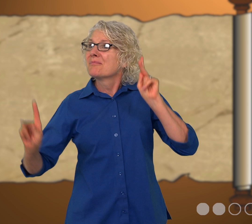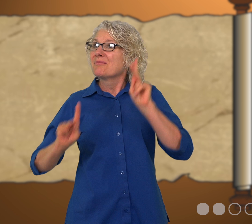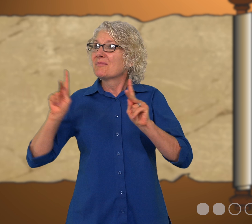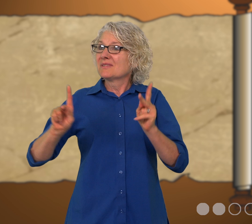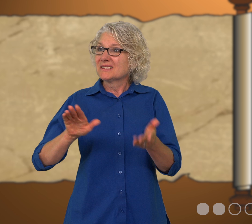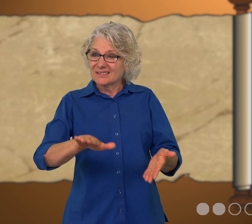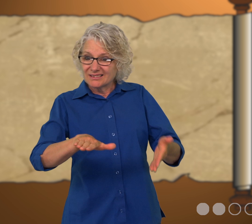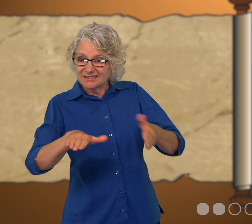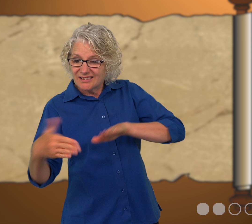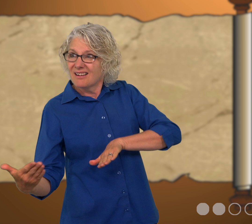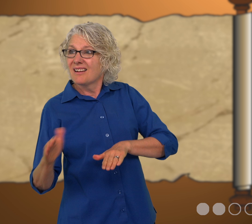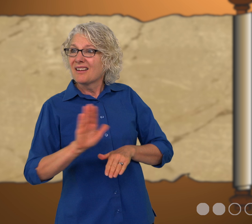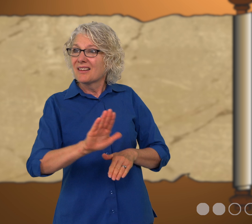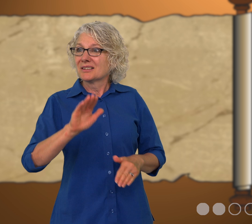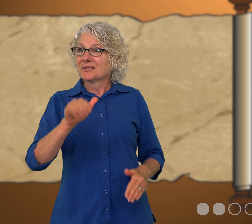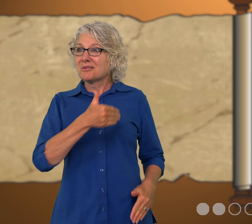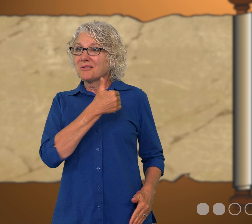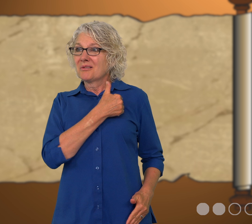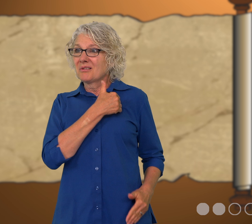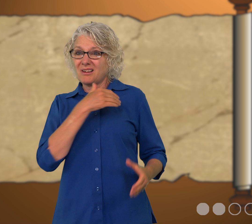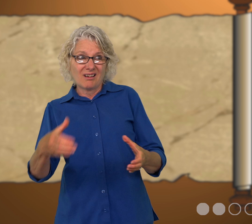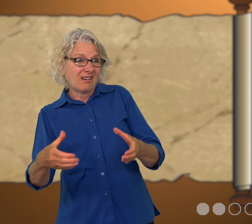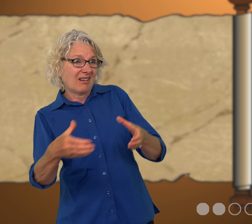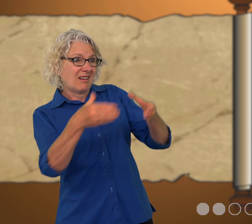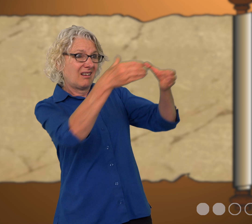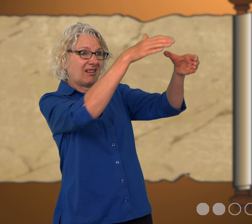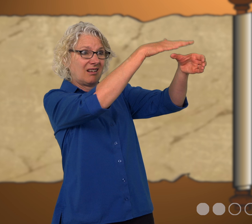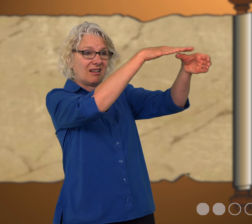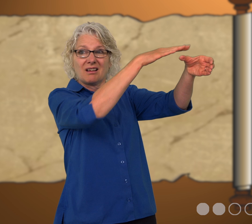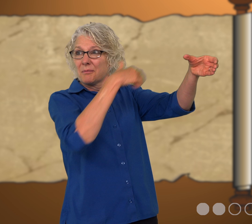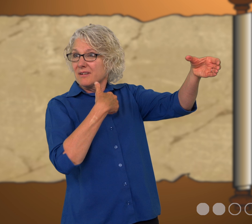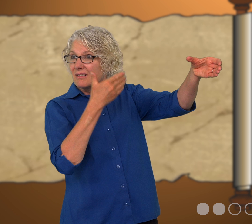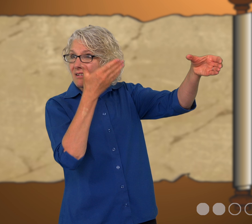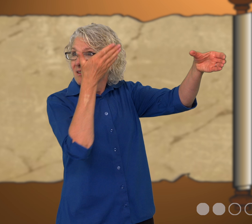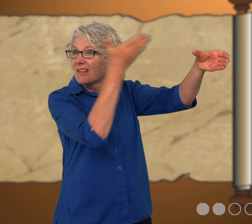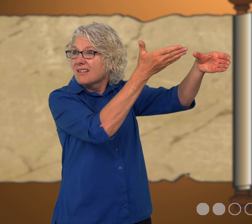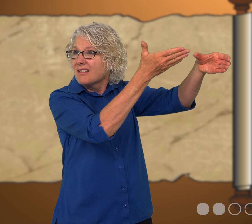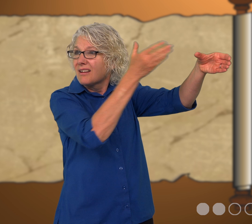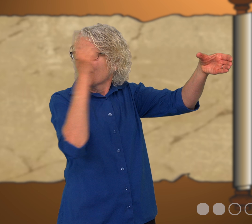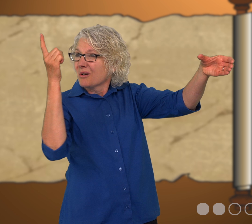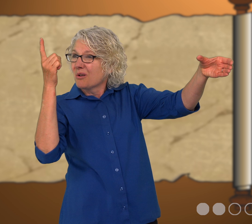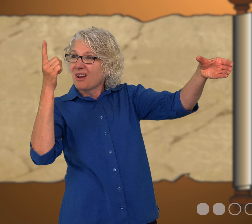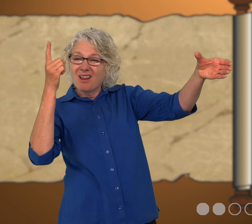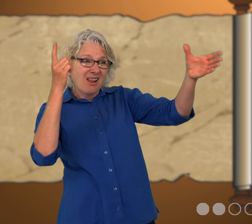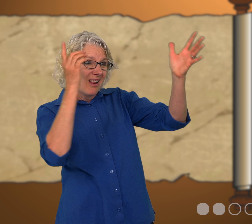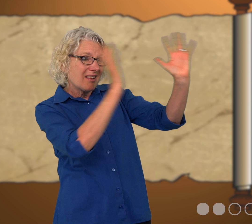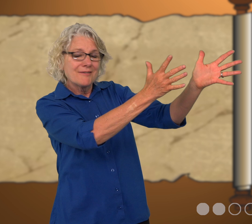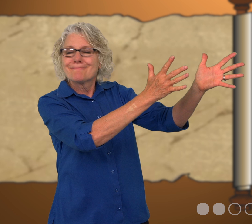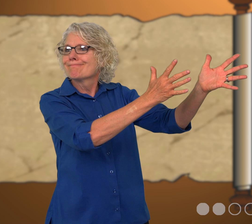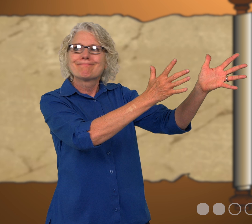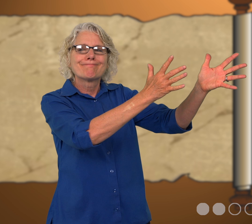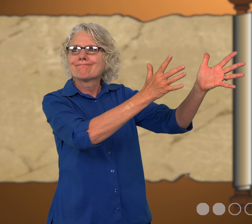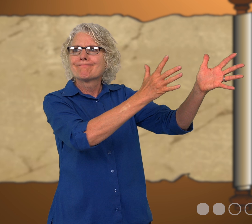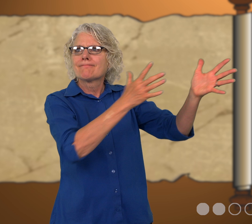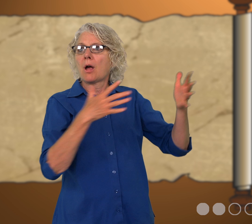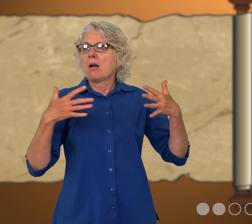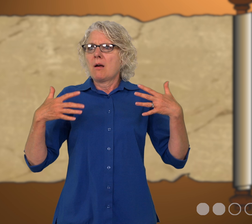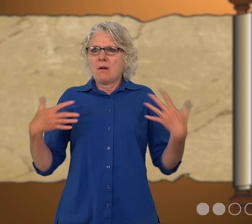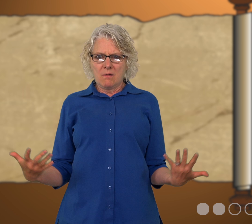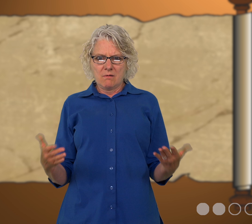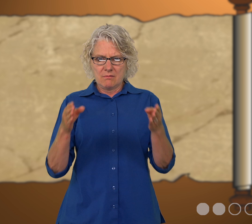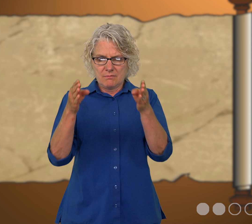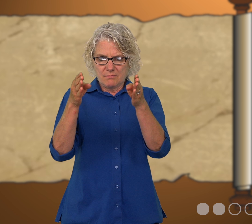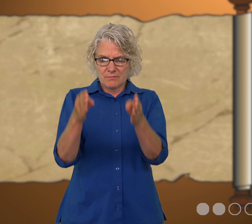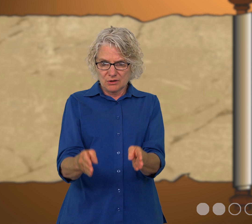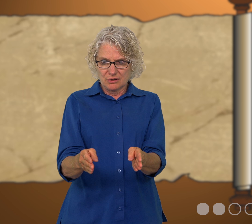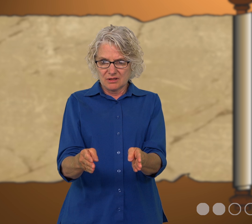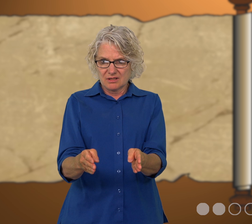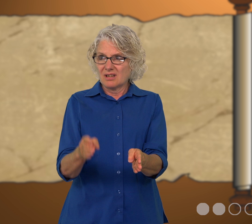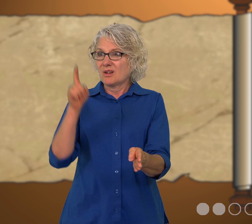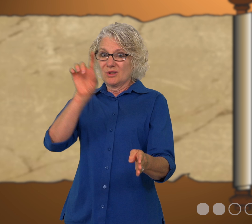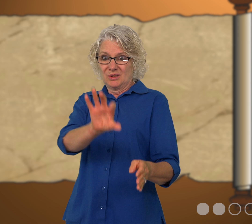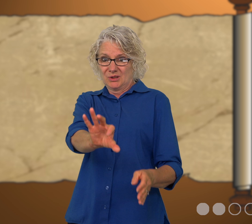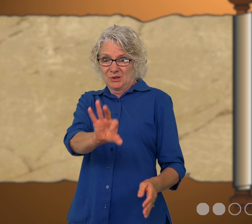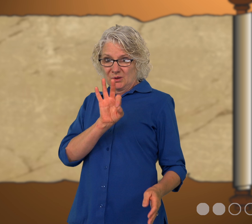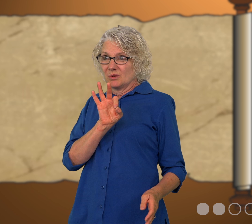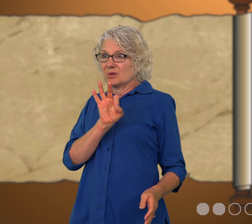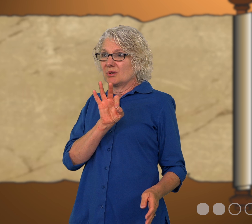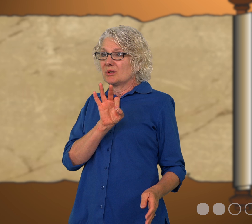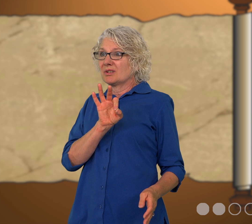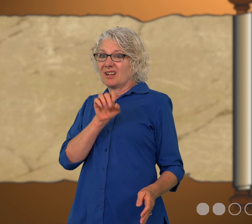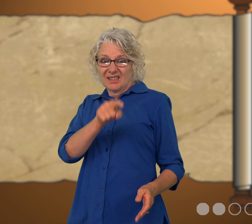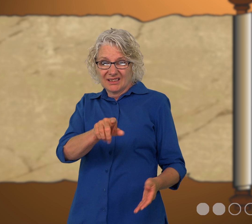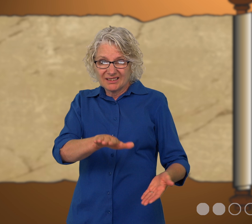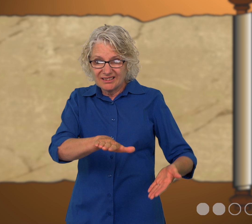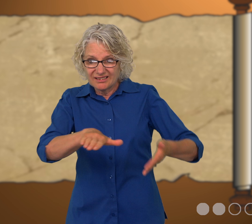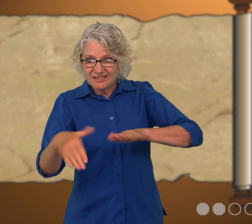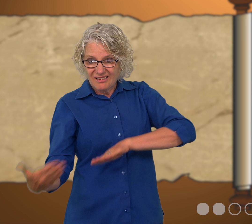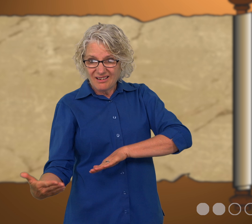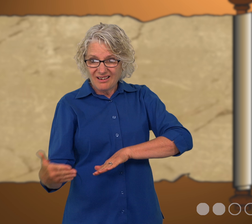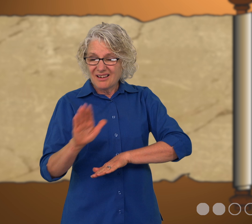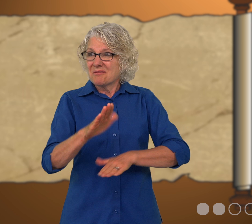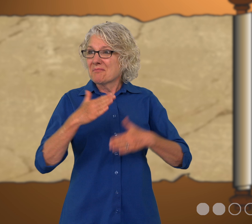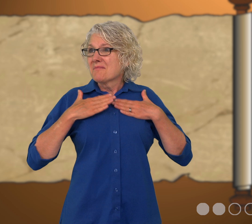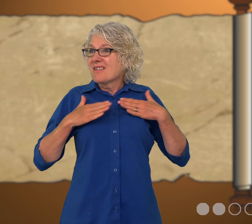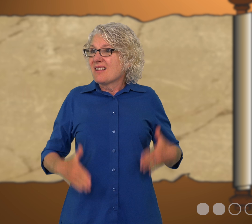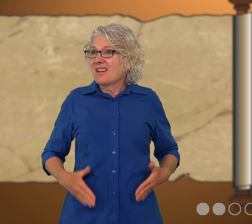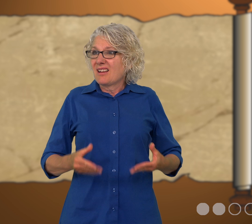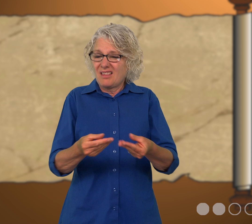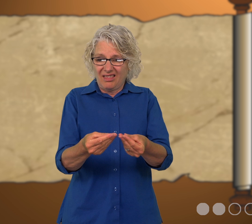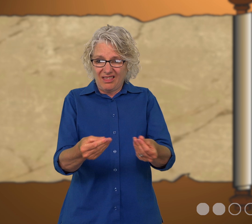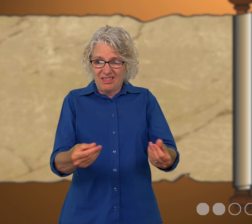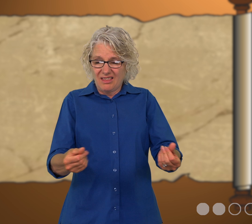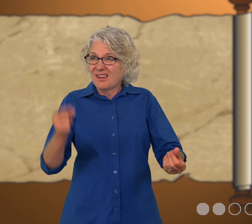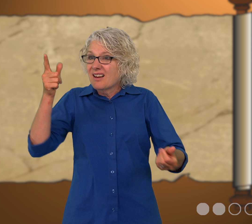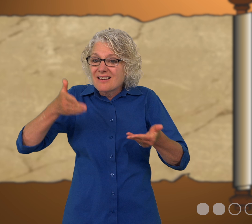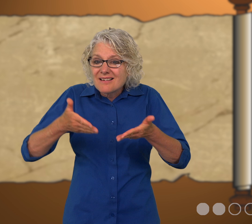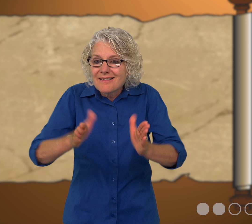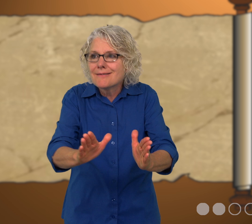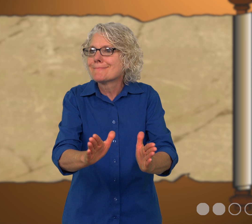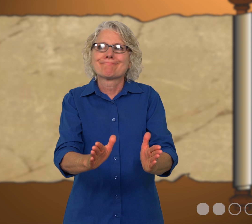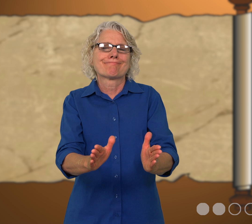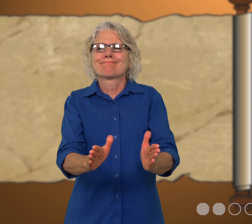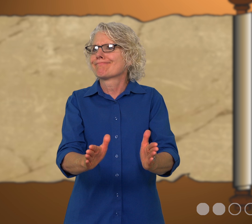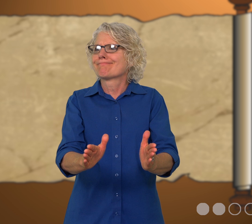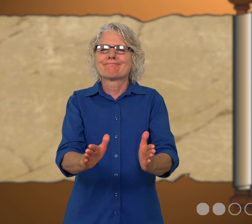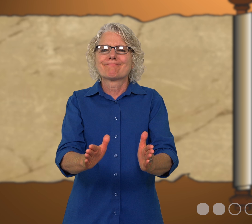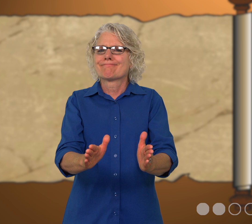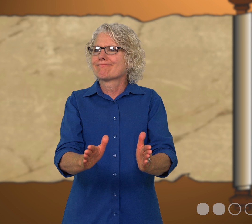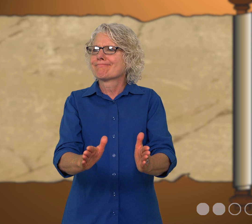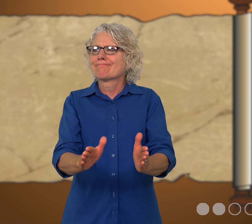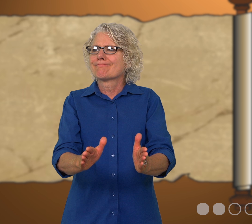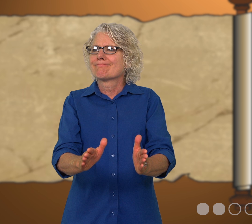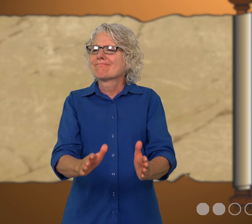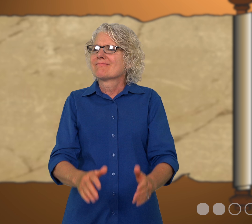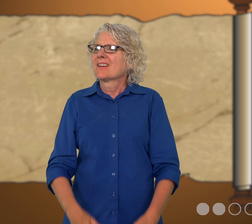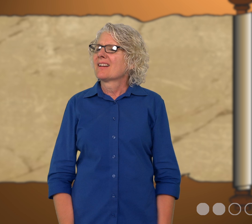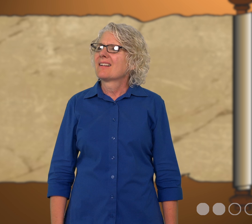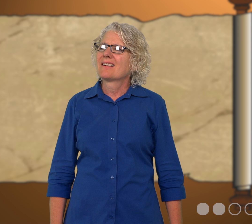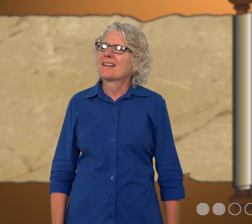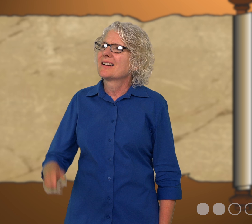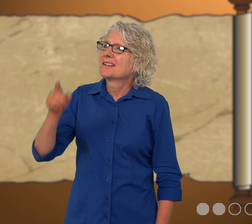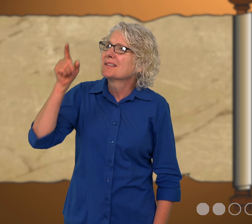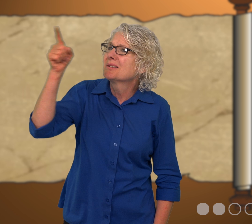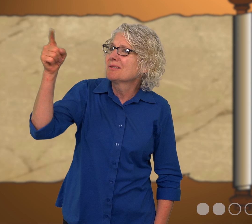Therefore my heart is glad and my tongue rejoices;